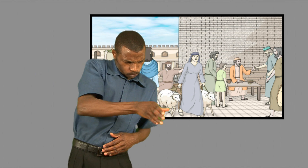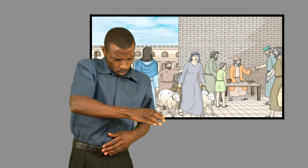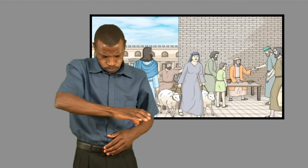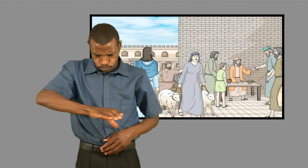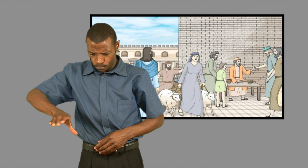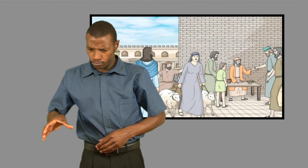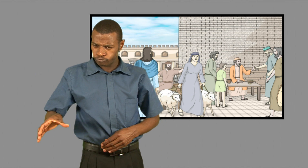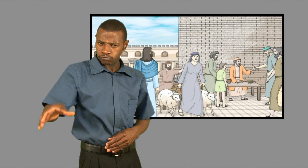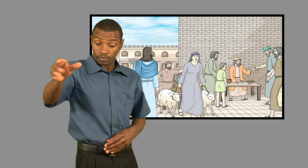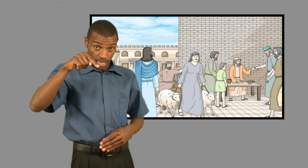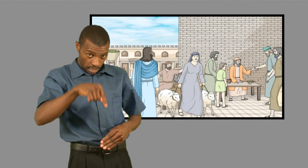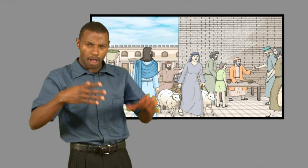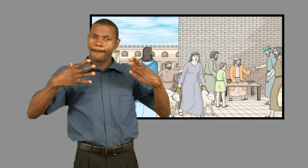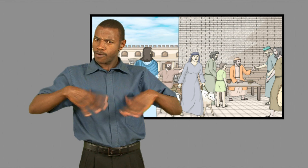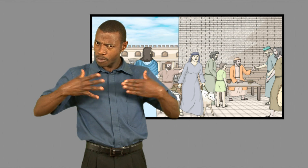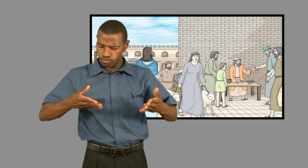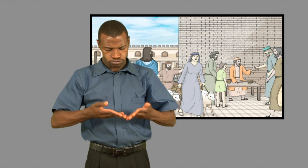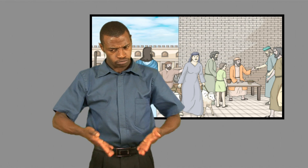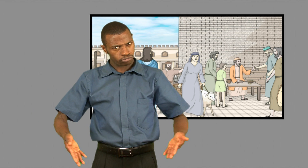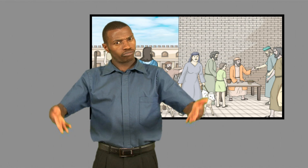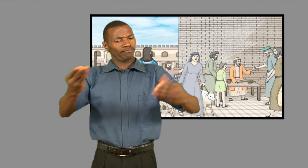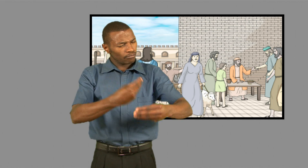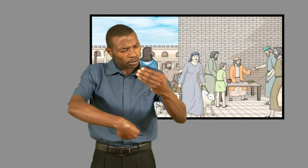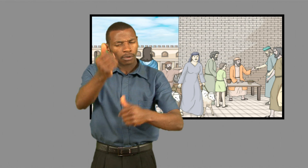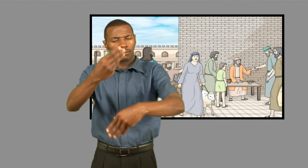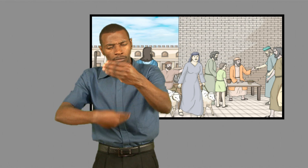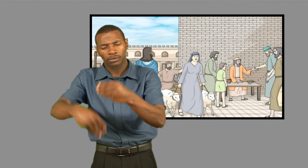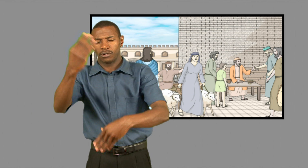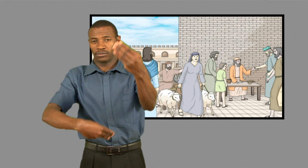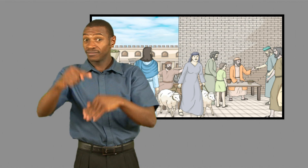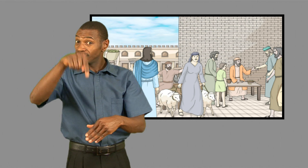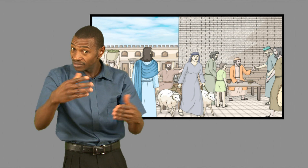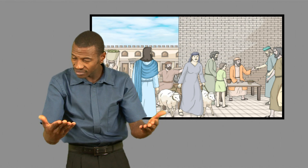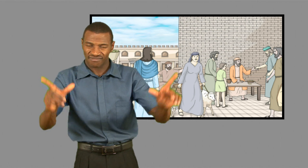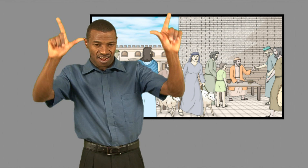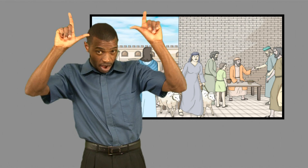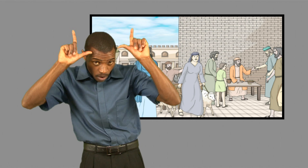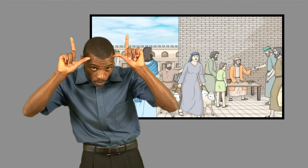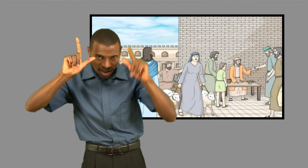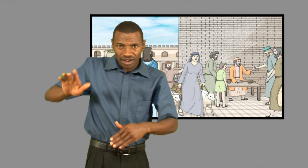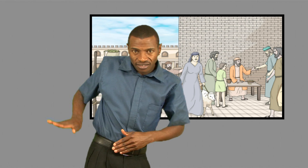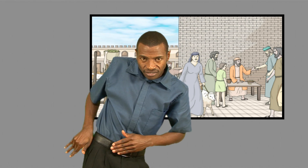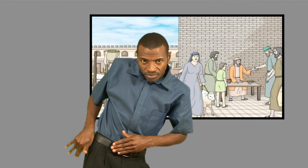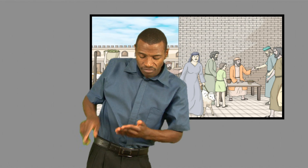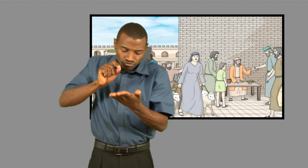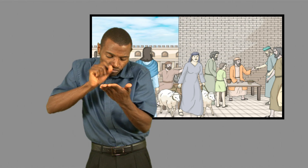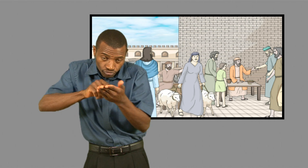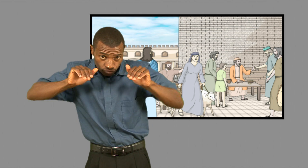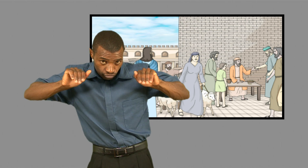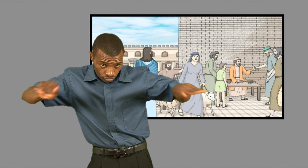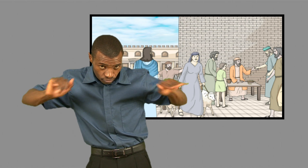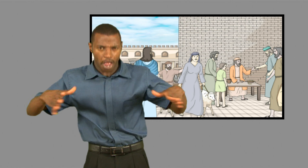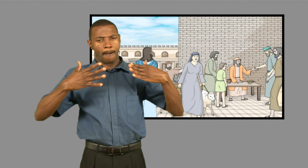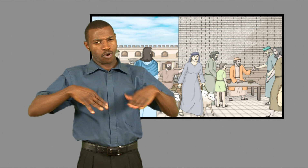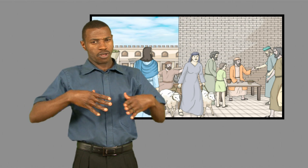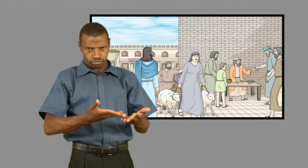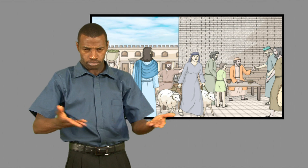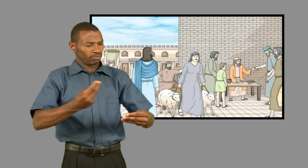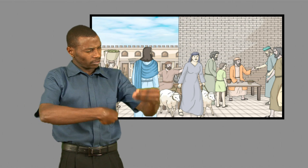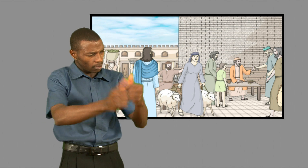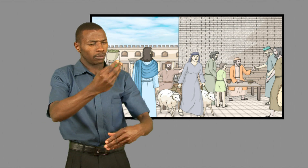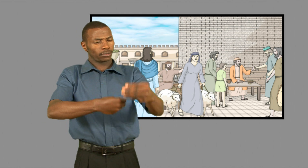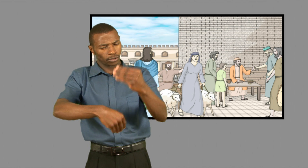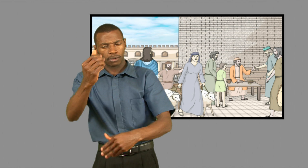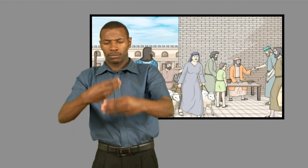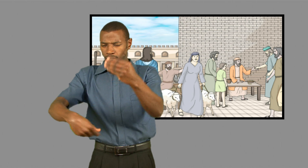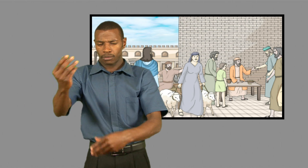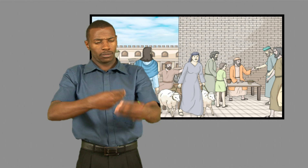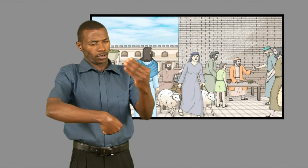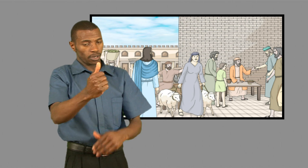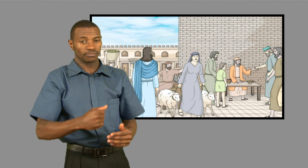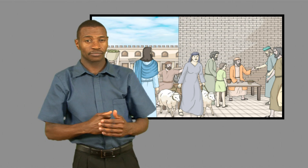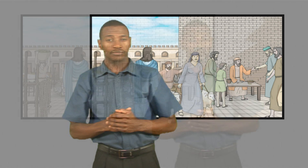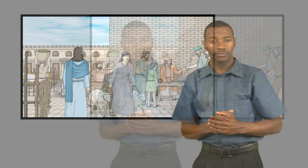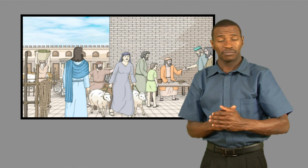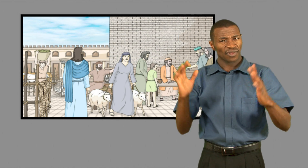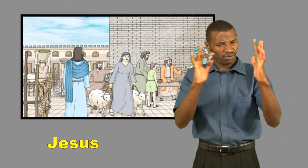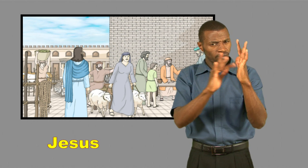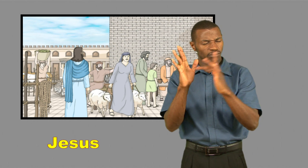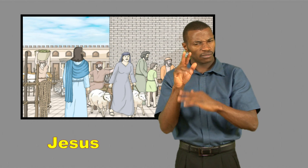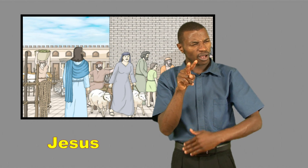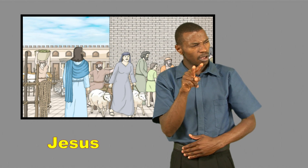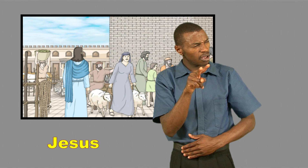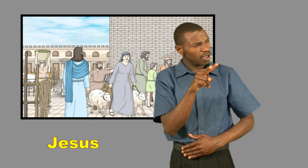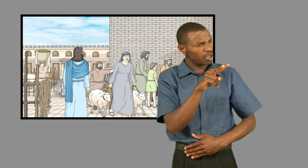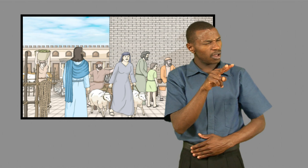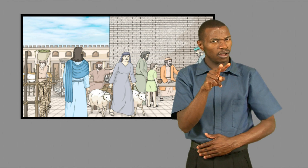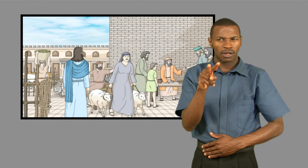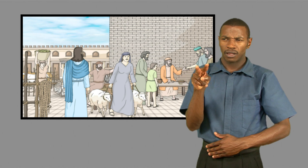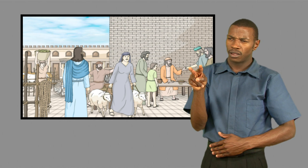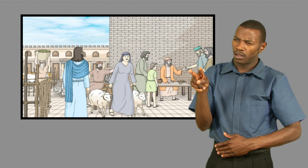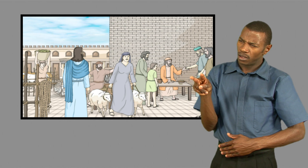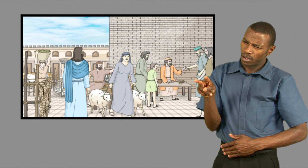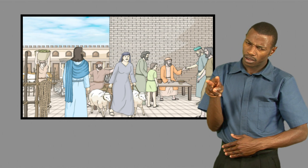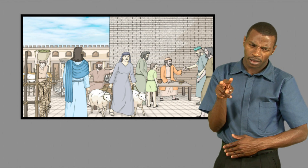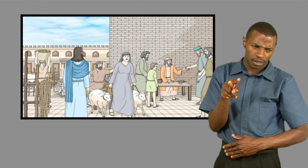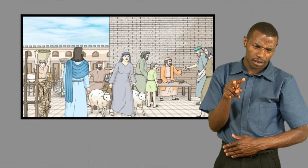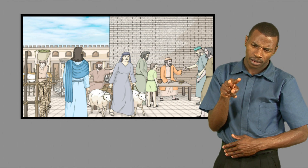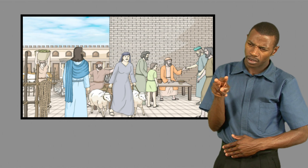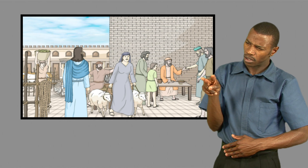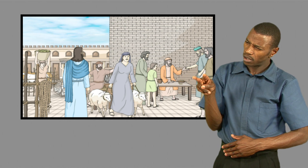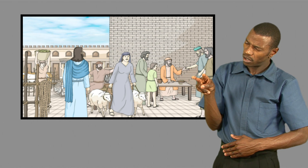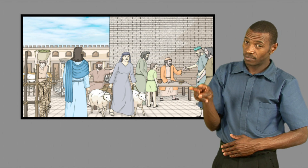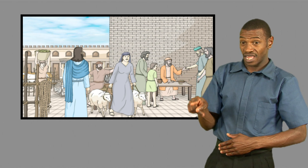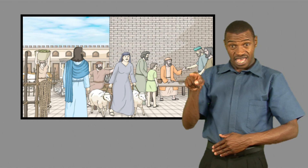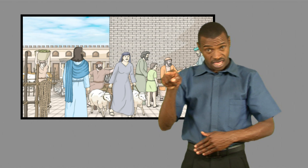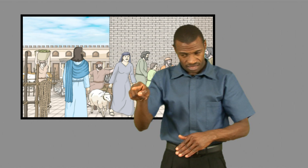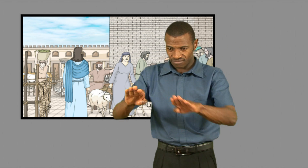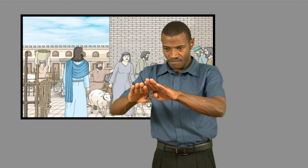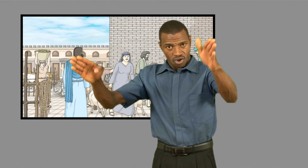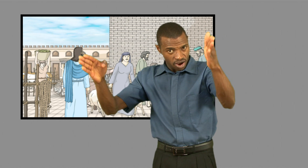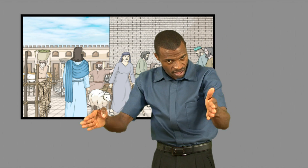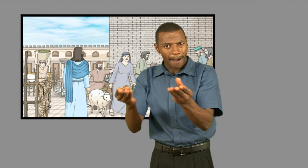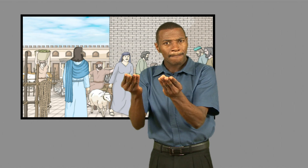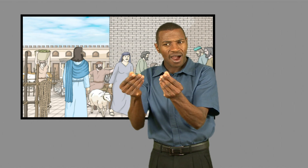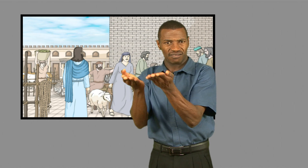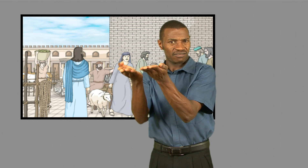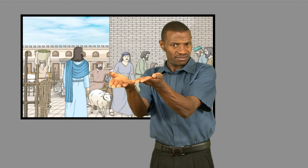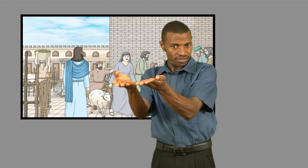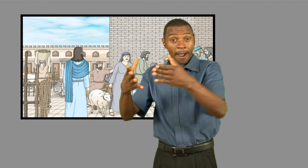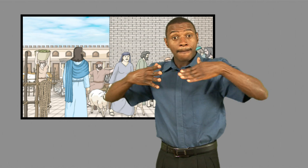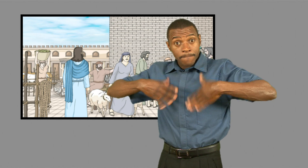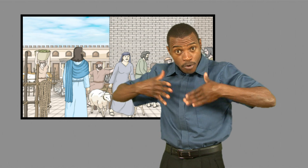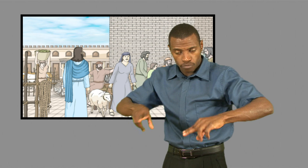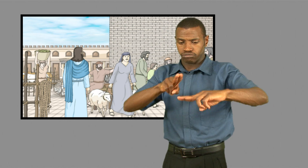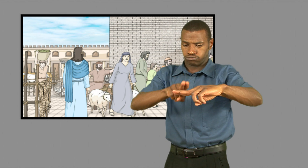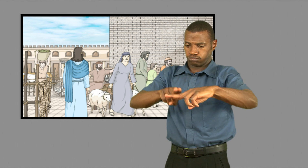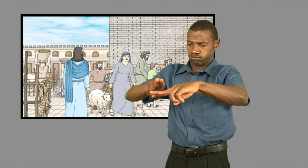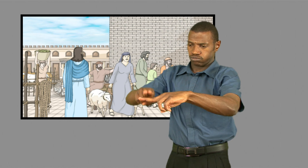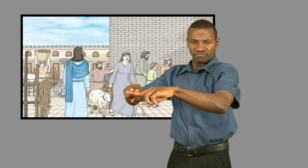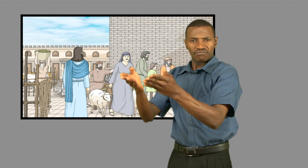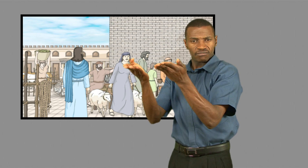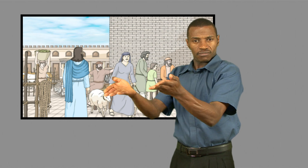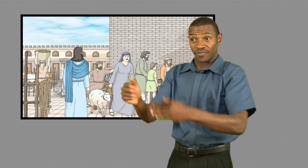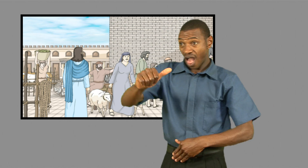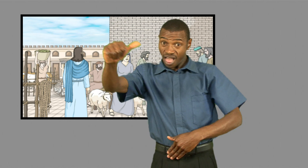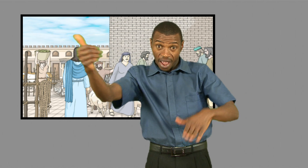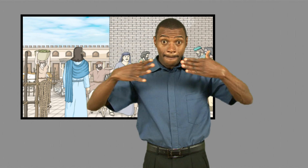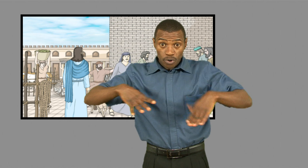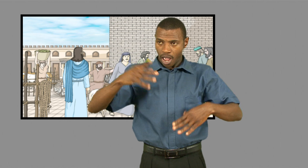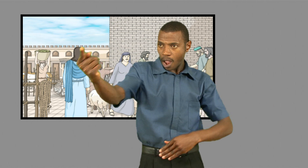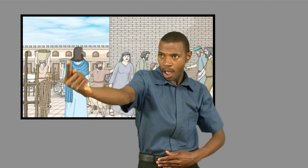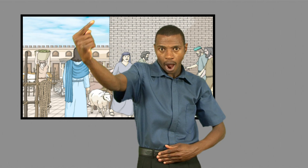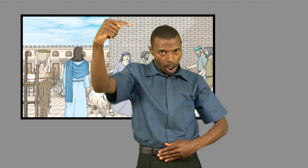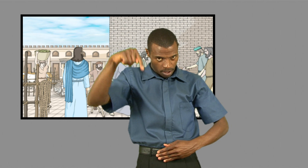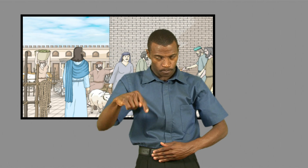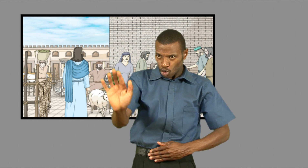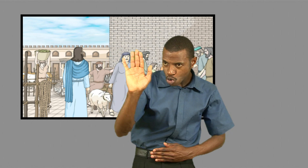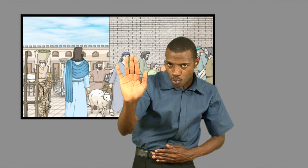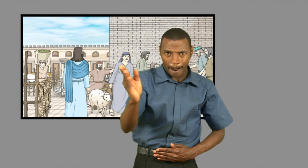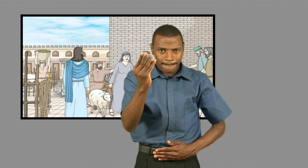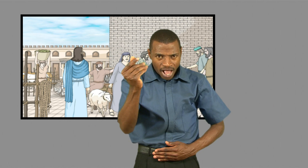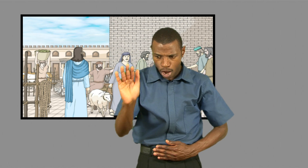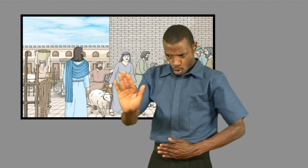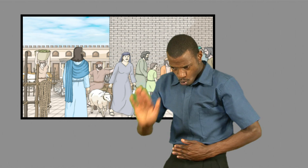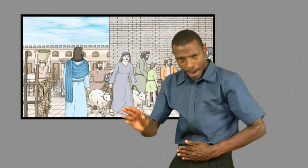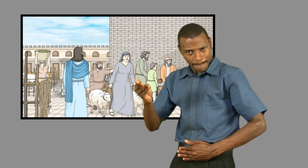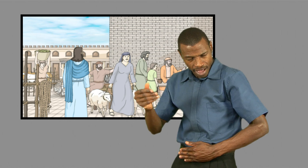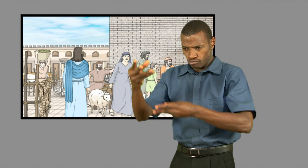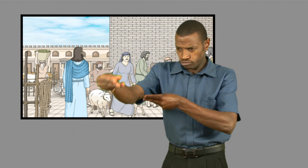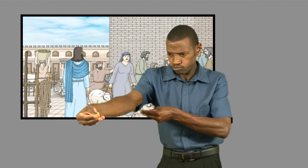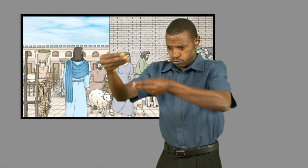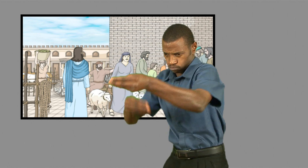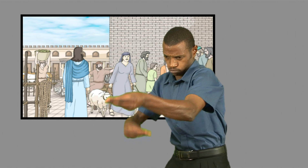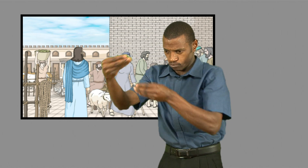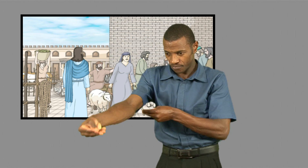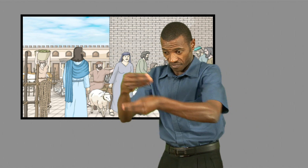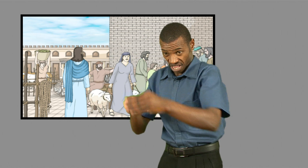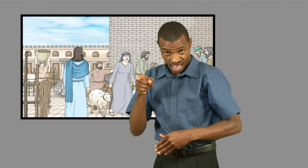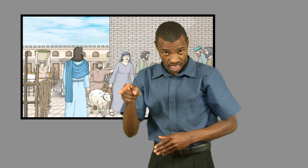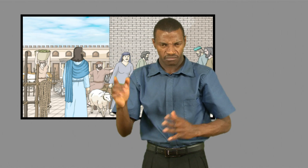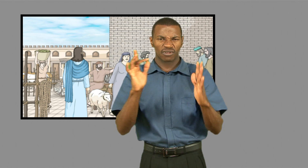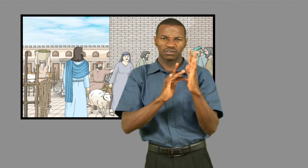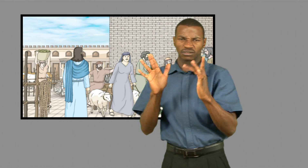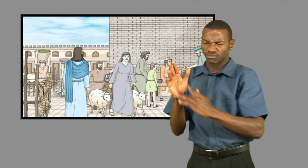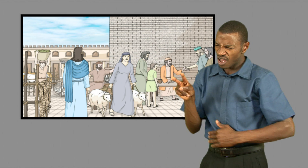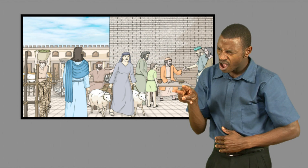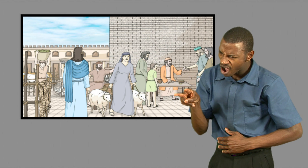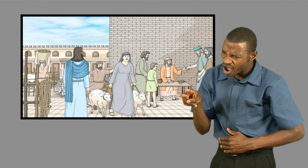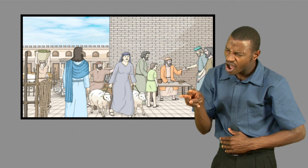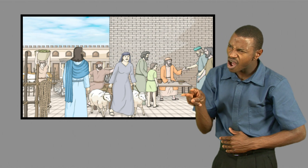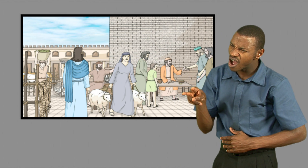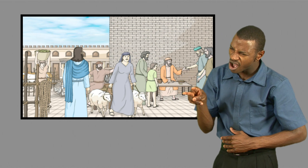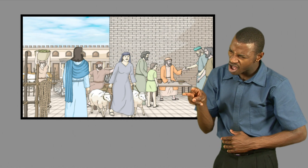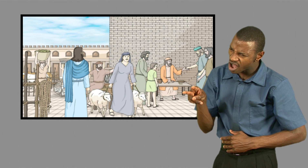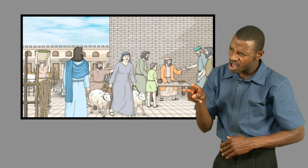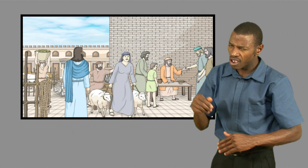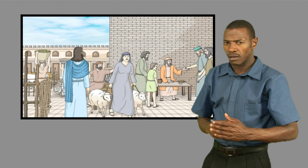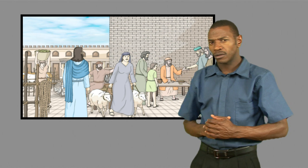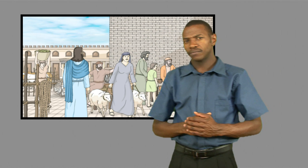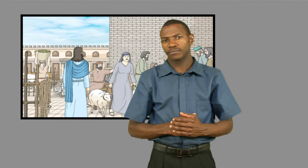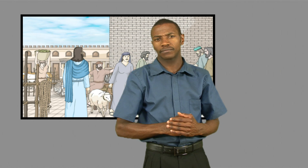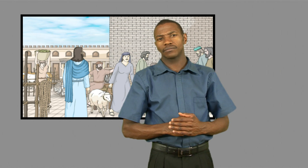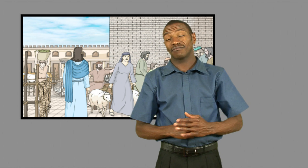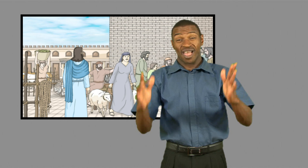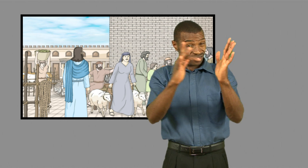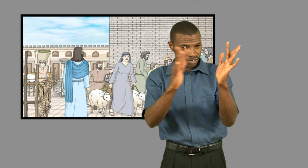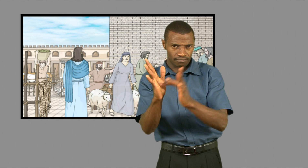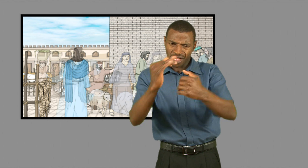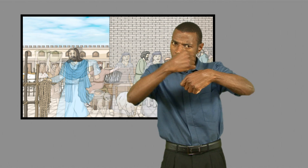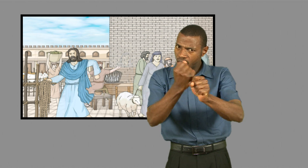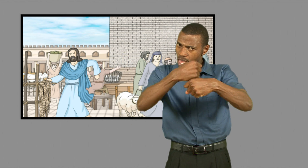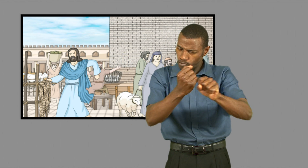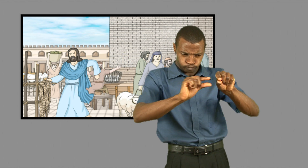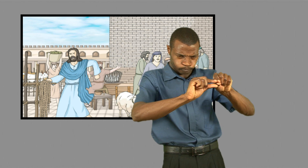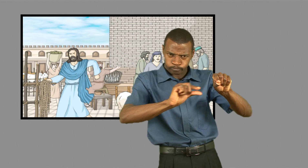In the temple courts He found men selling cattle, sheep, and doves, and money changers seated at their tables.